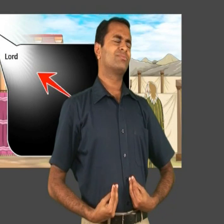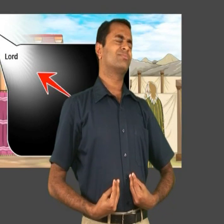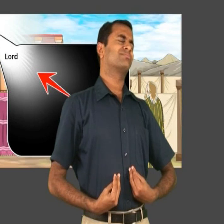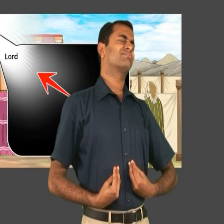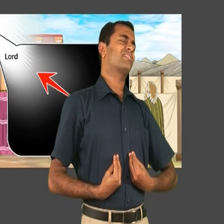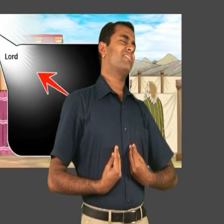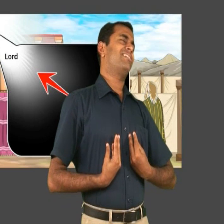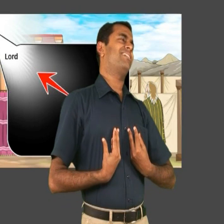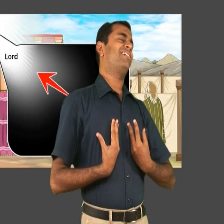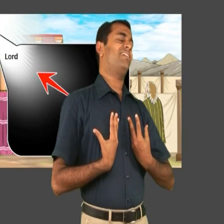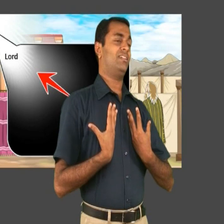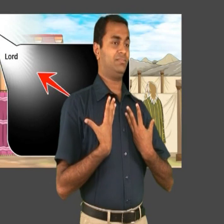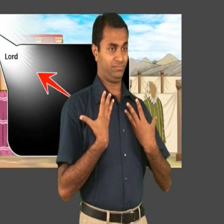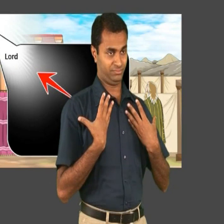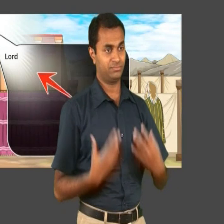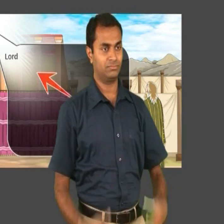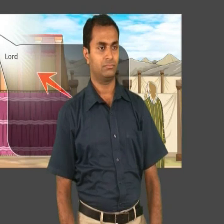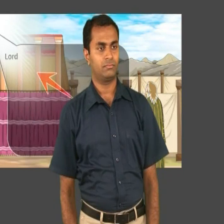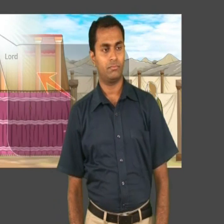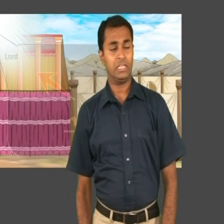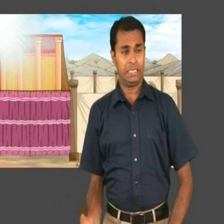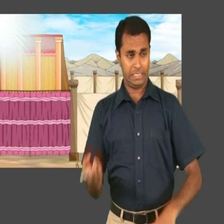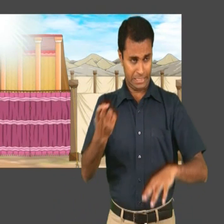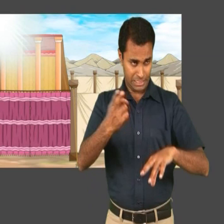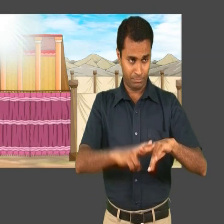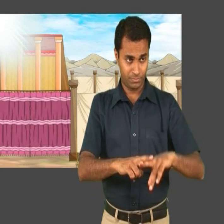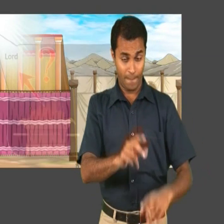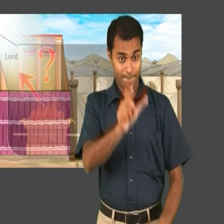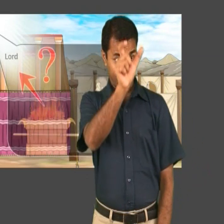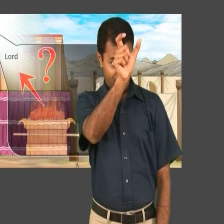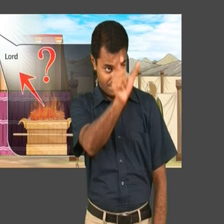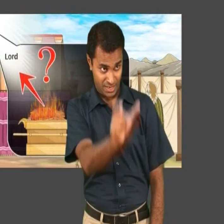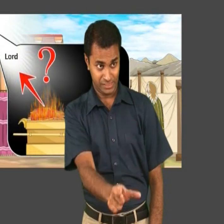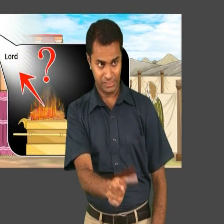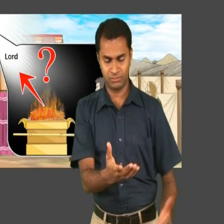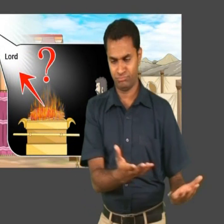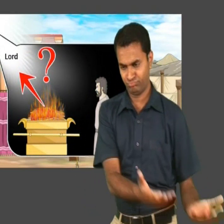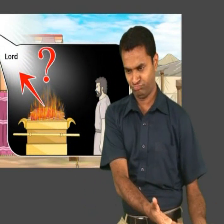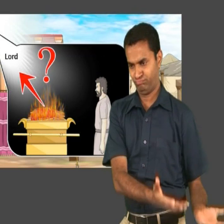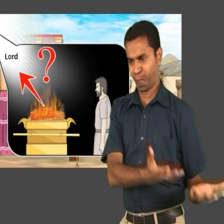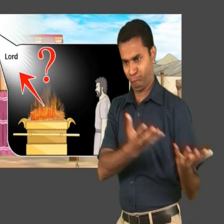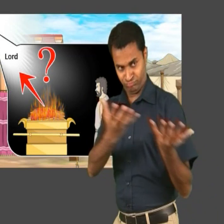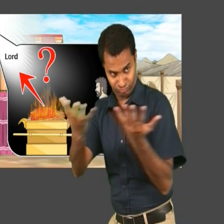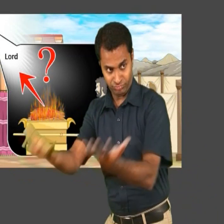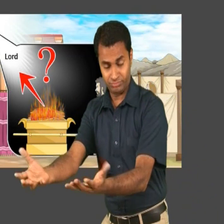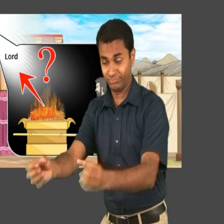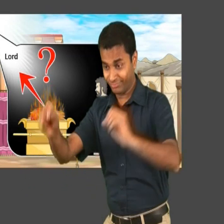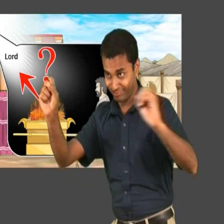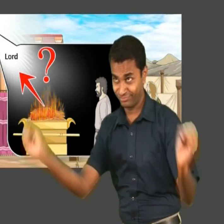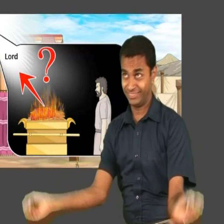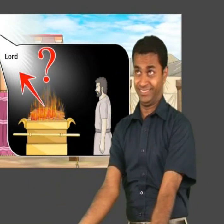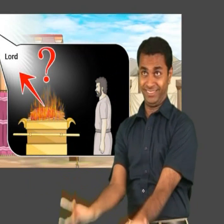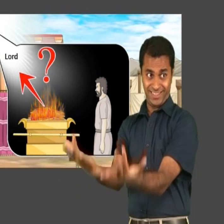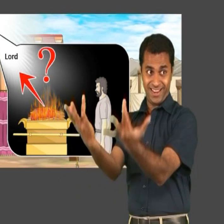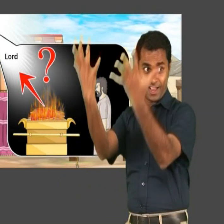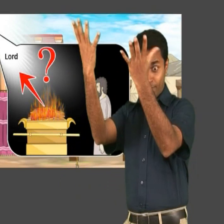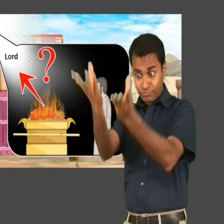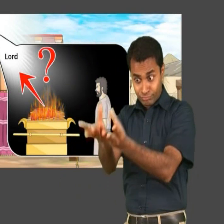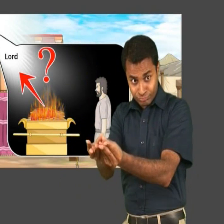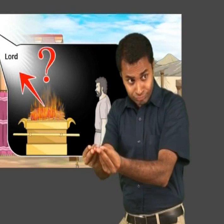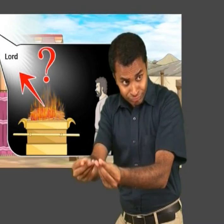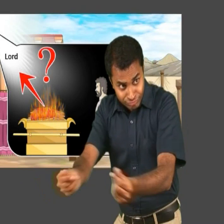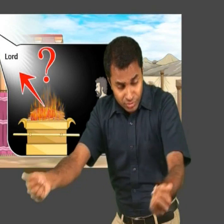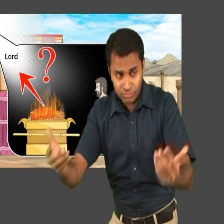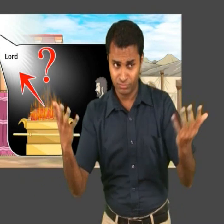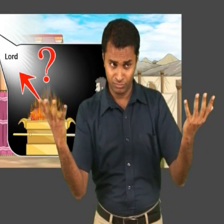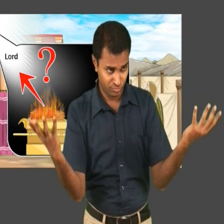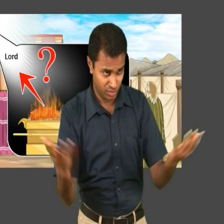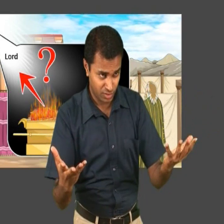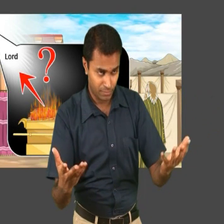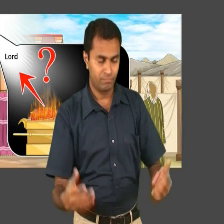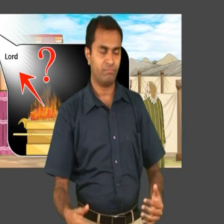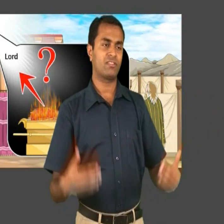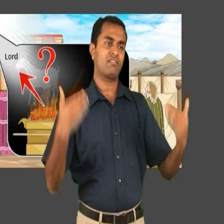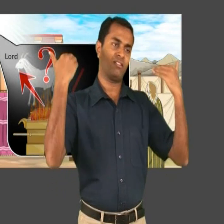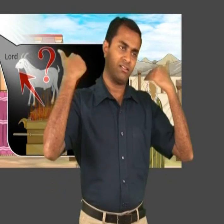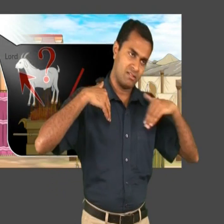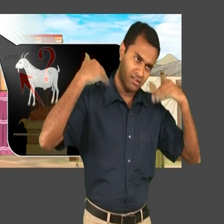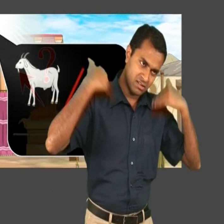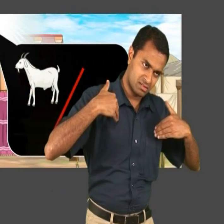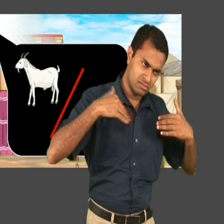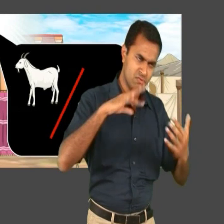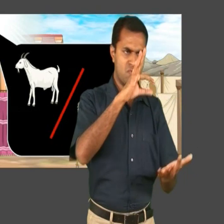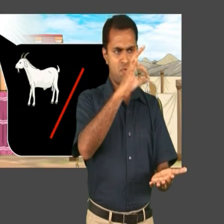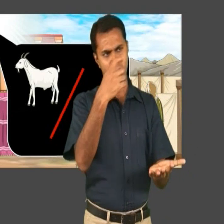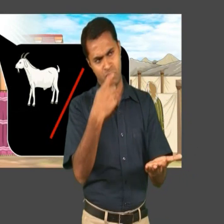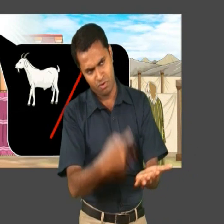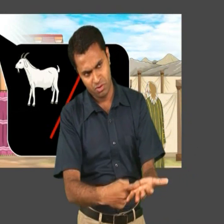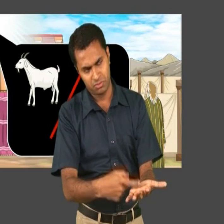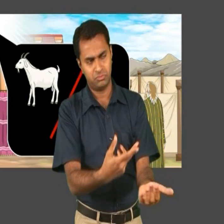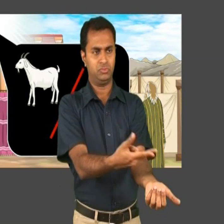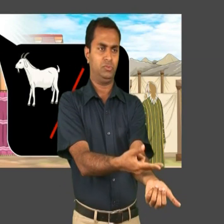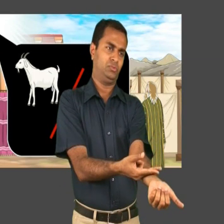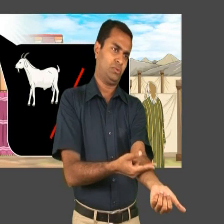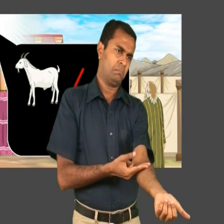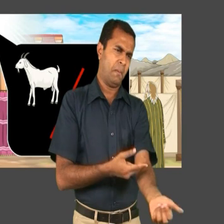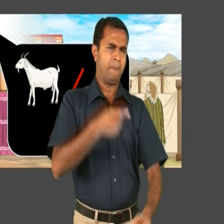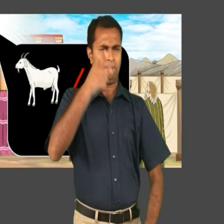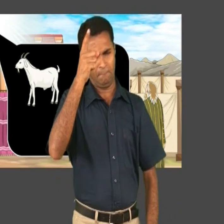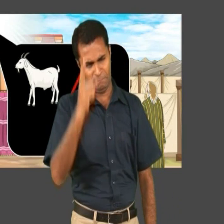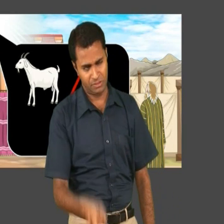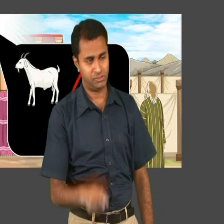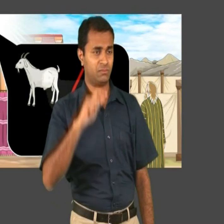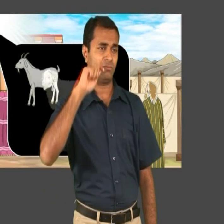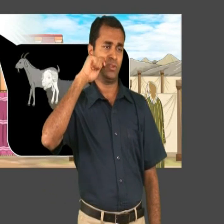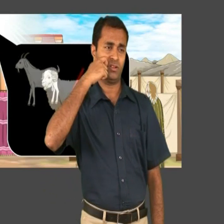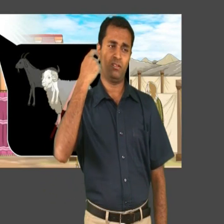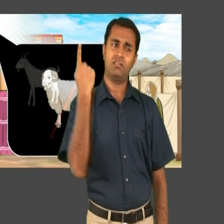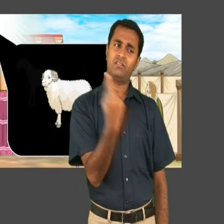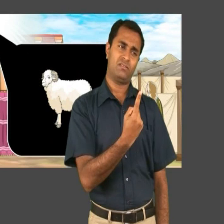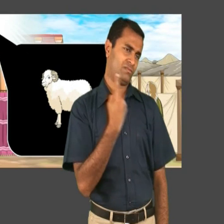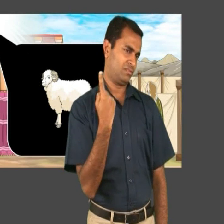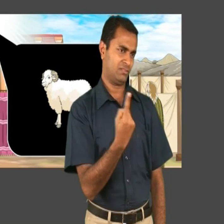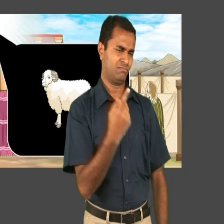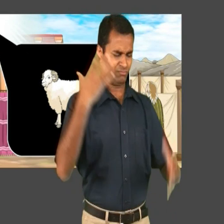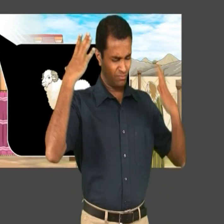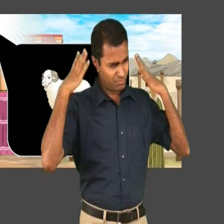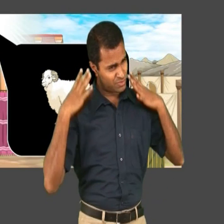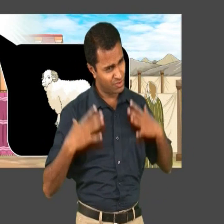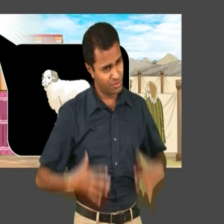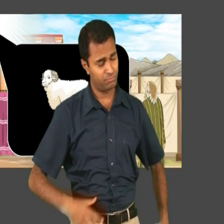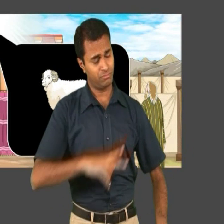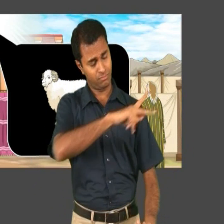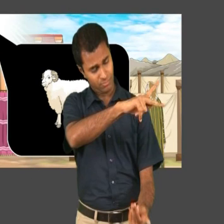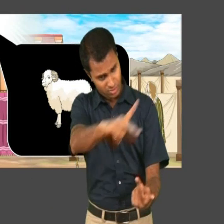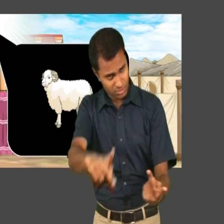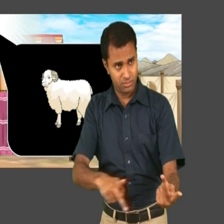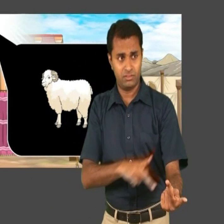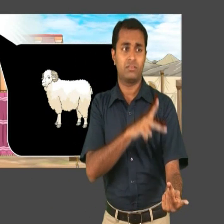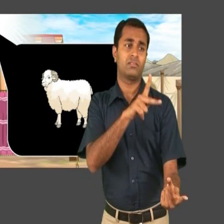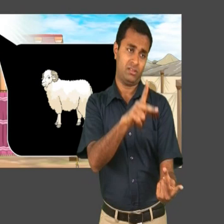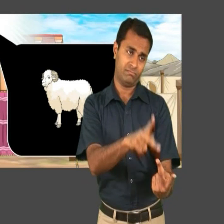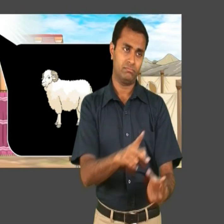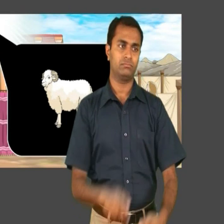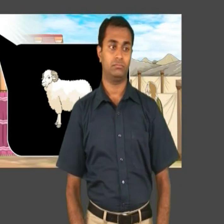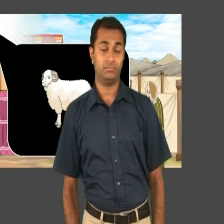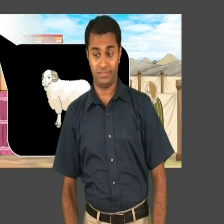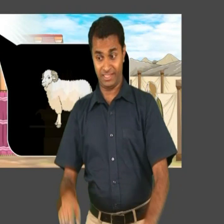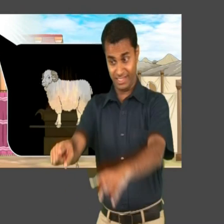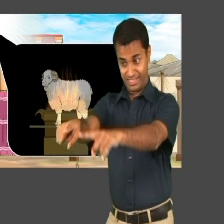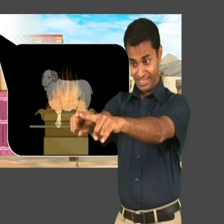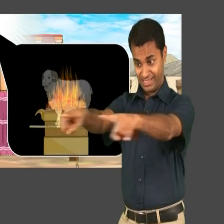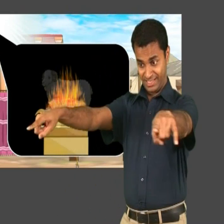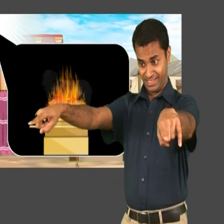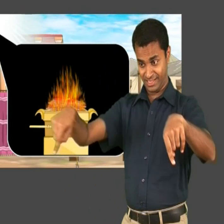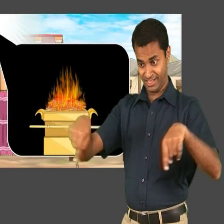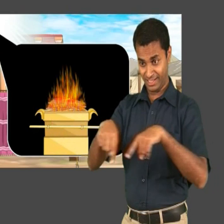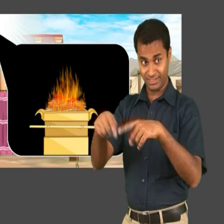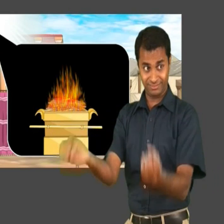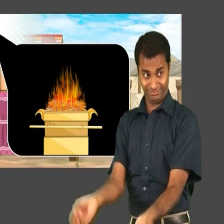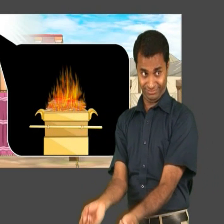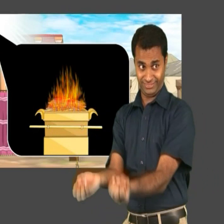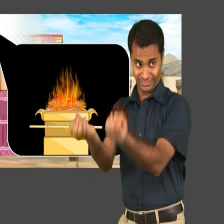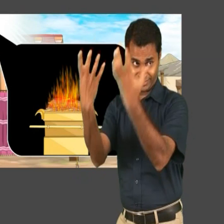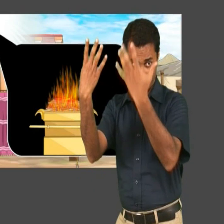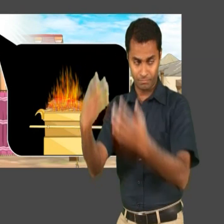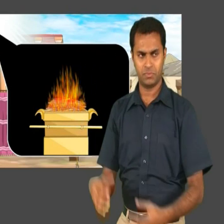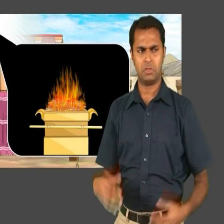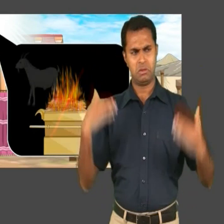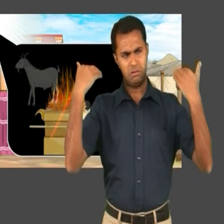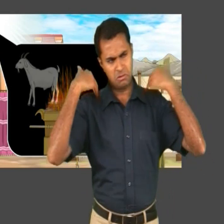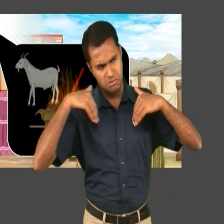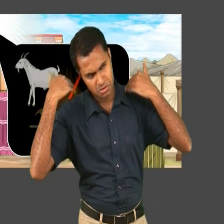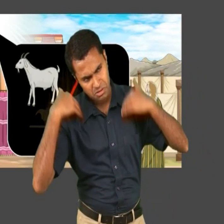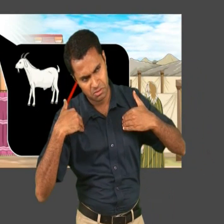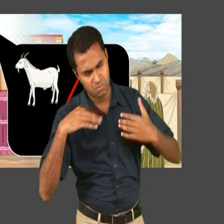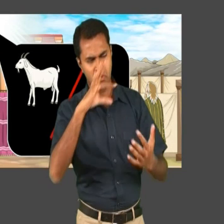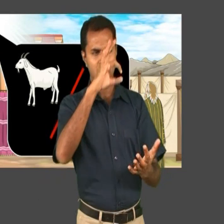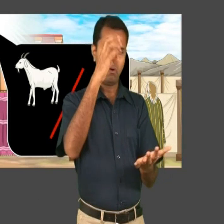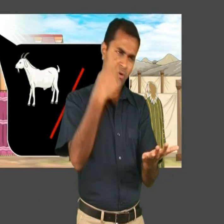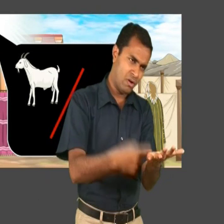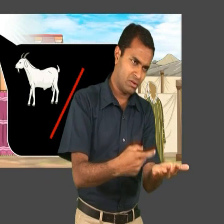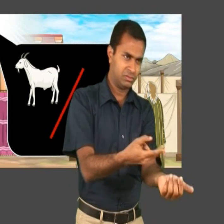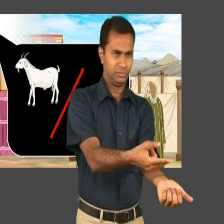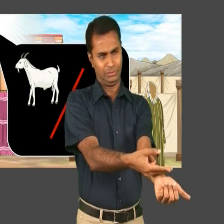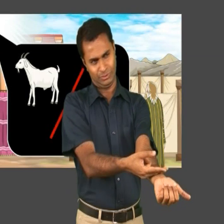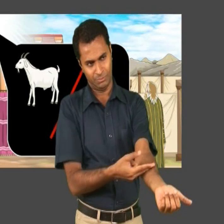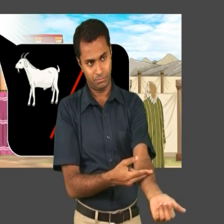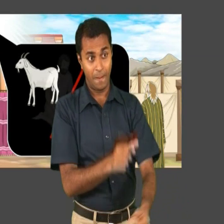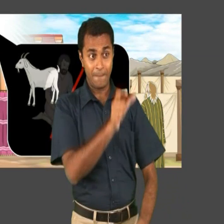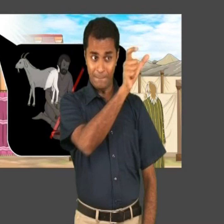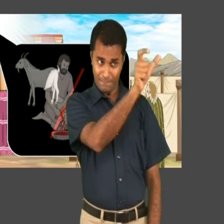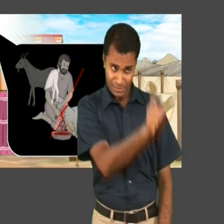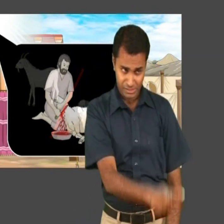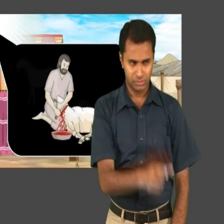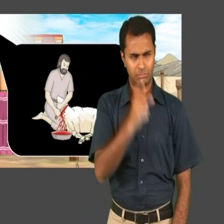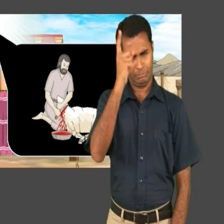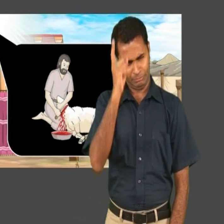If, however, one’s offering is a burnt offering from the flock—from the sheep or goats—he is to present an unblemished male.